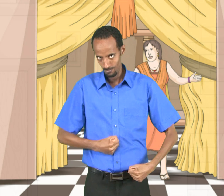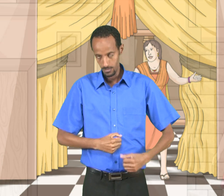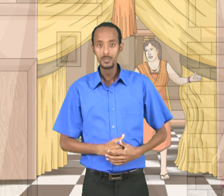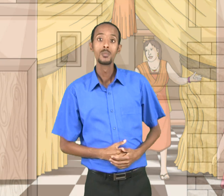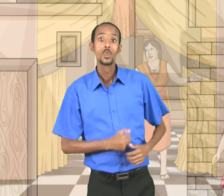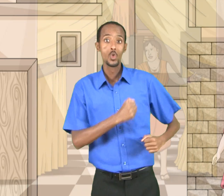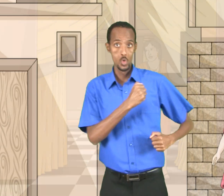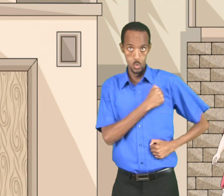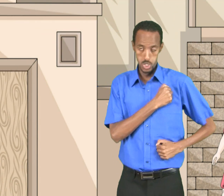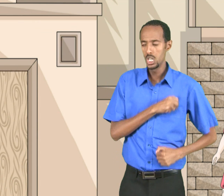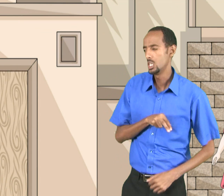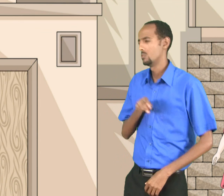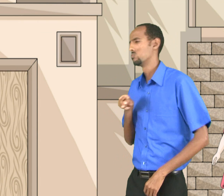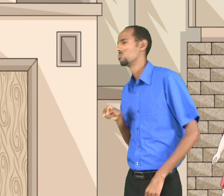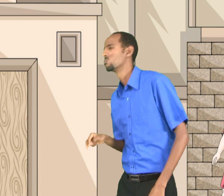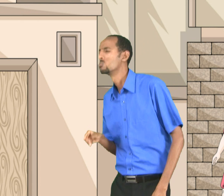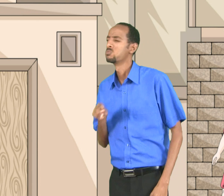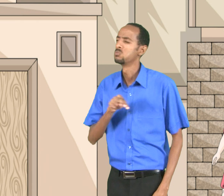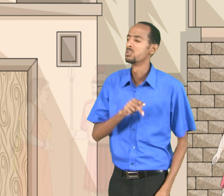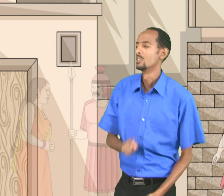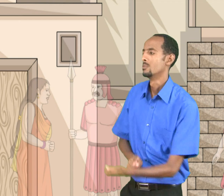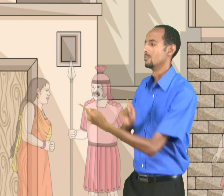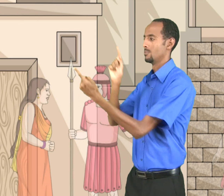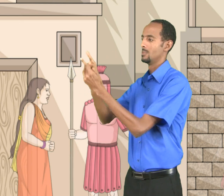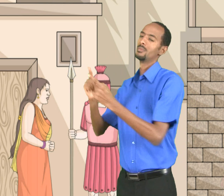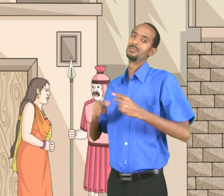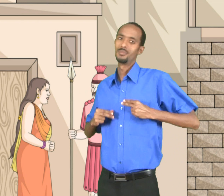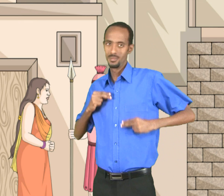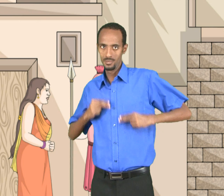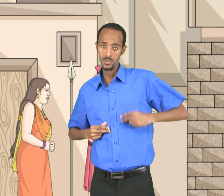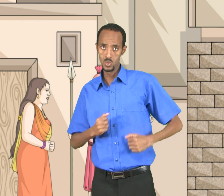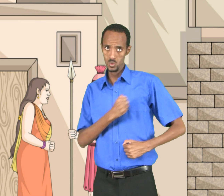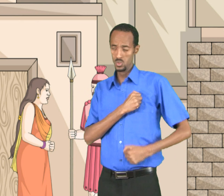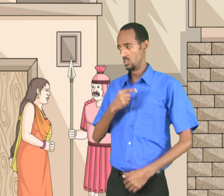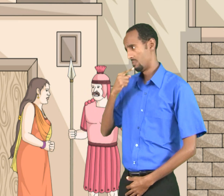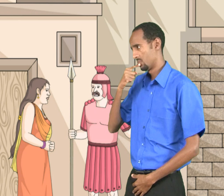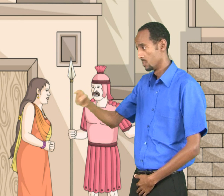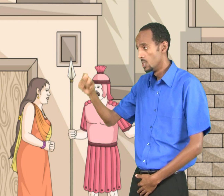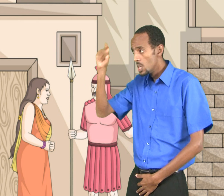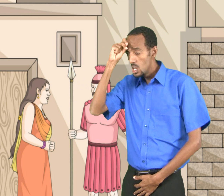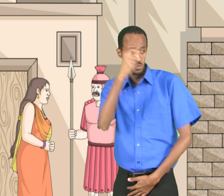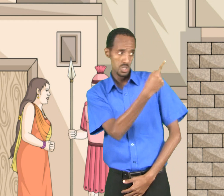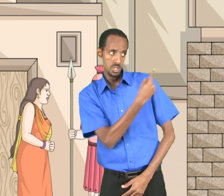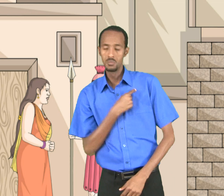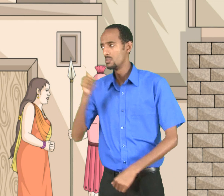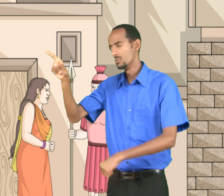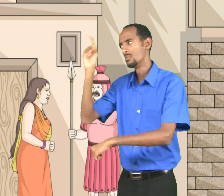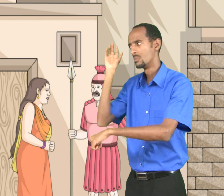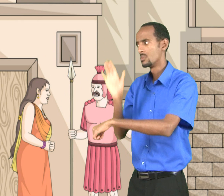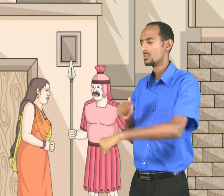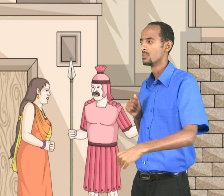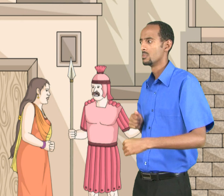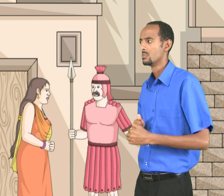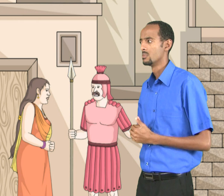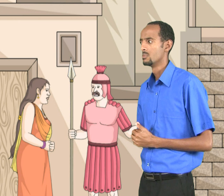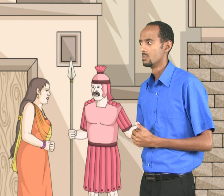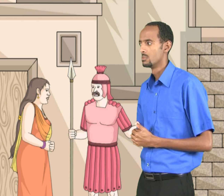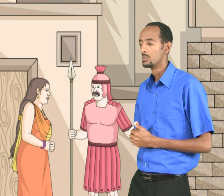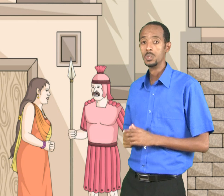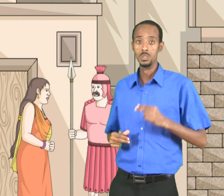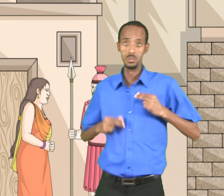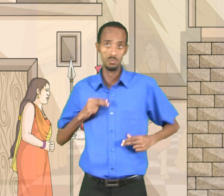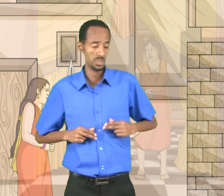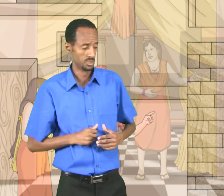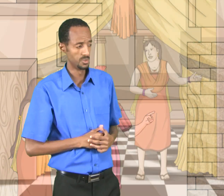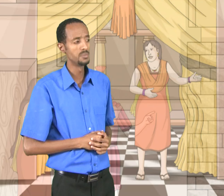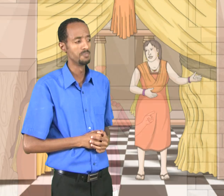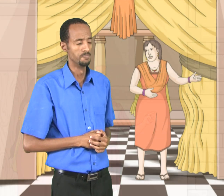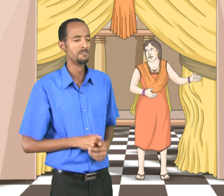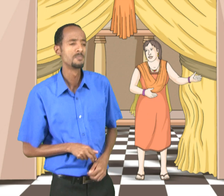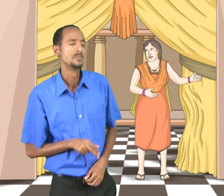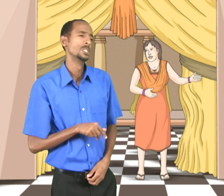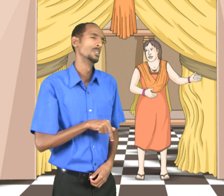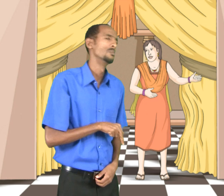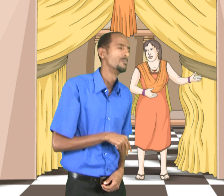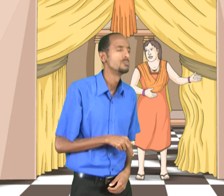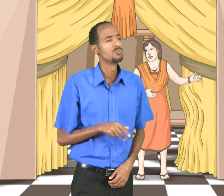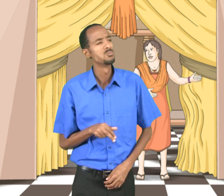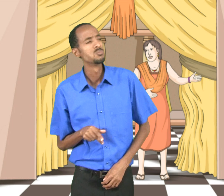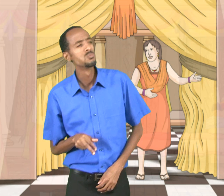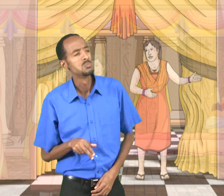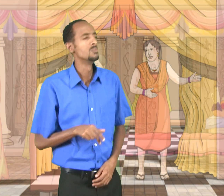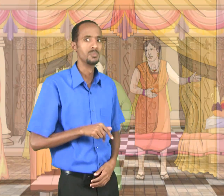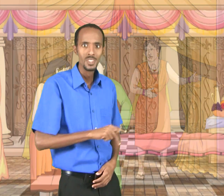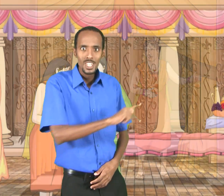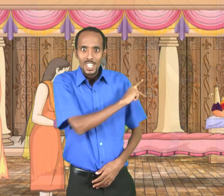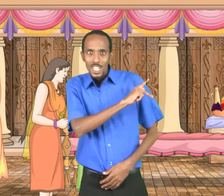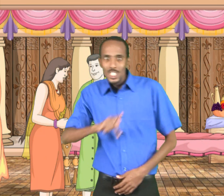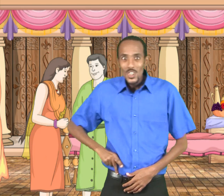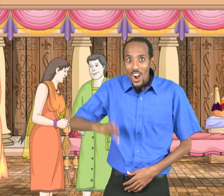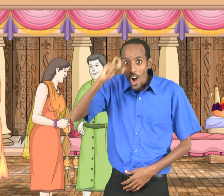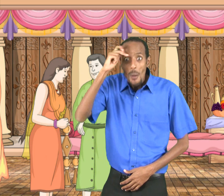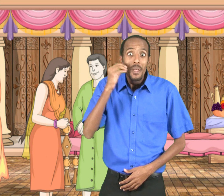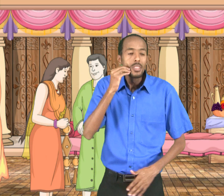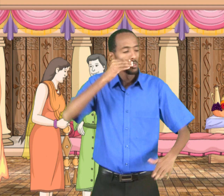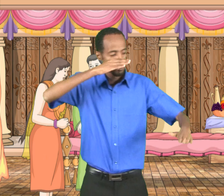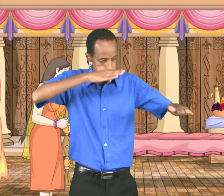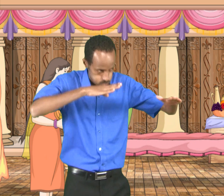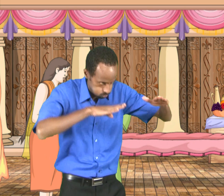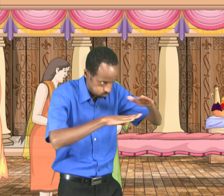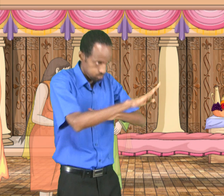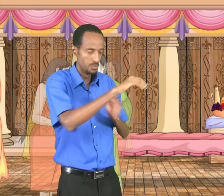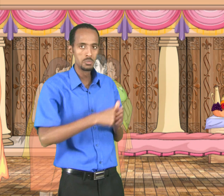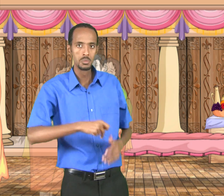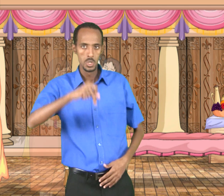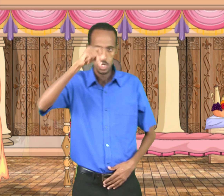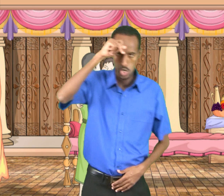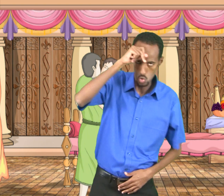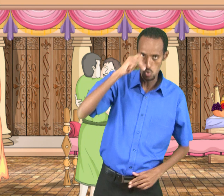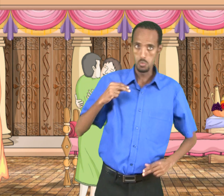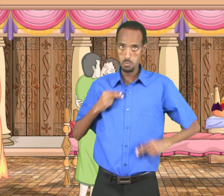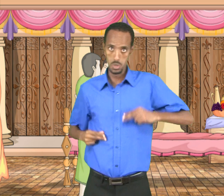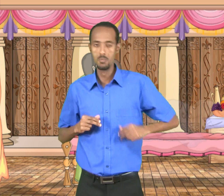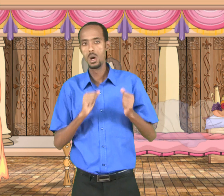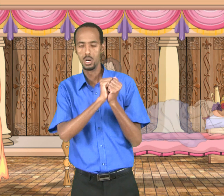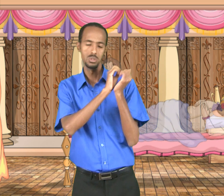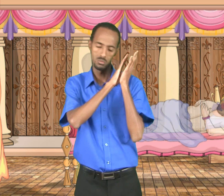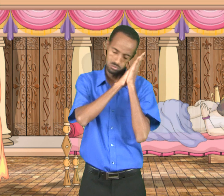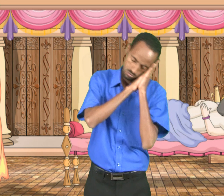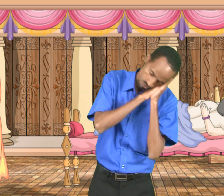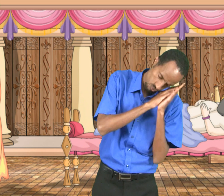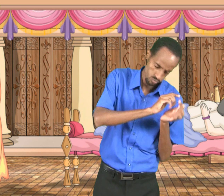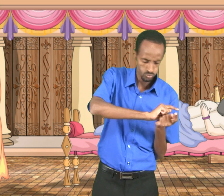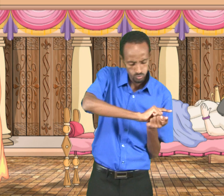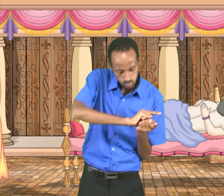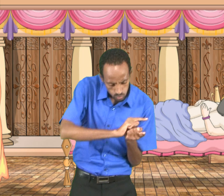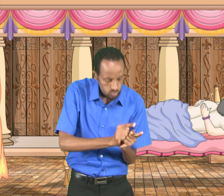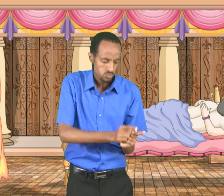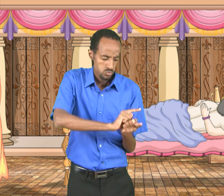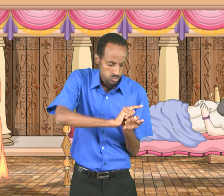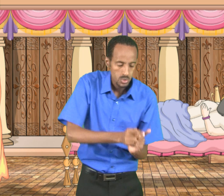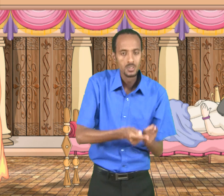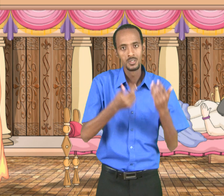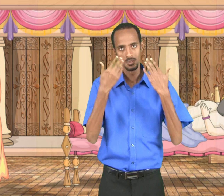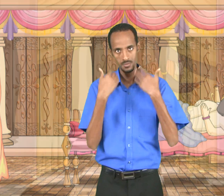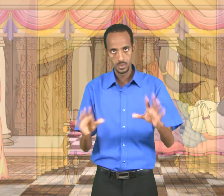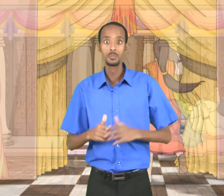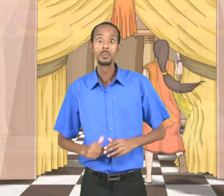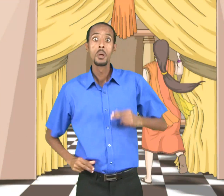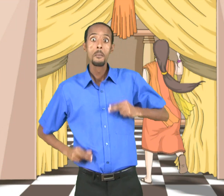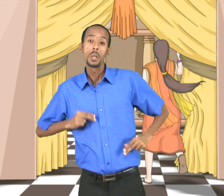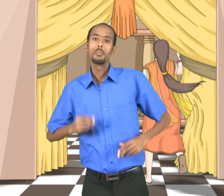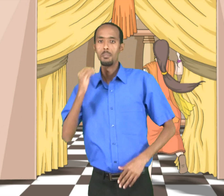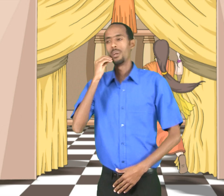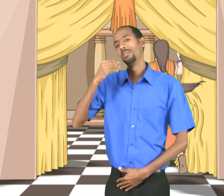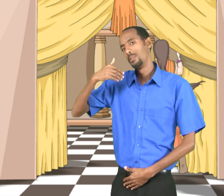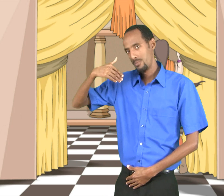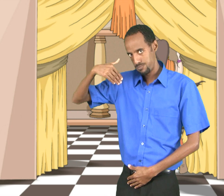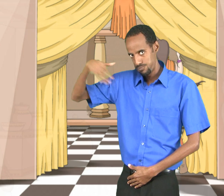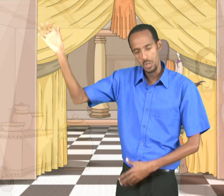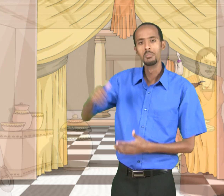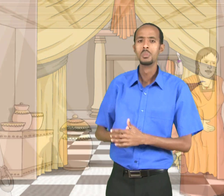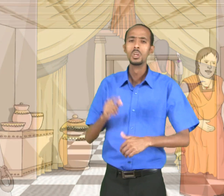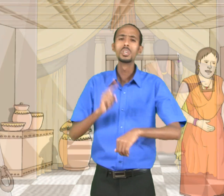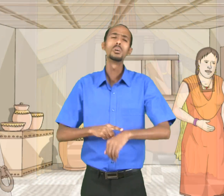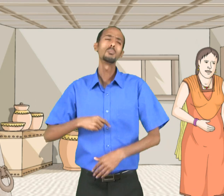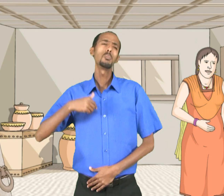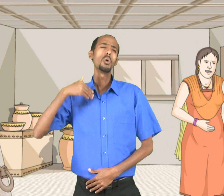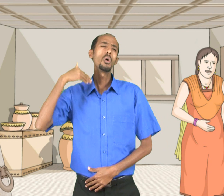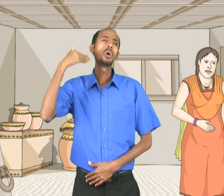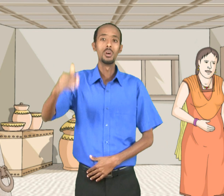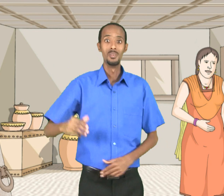(Now she had just purified herself from her uncleanness.) Then she returned home.